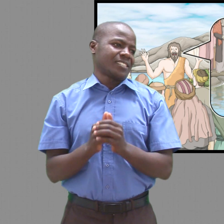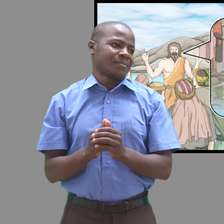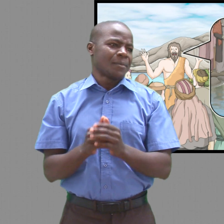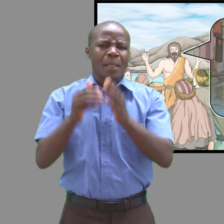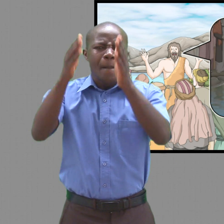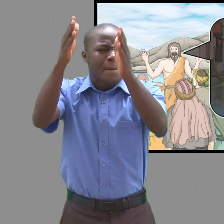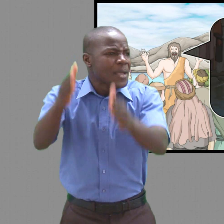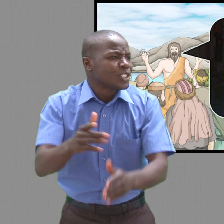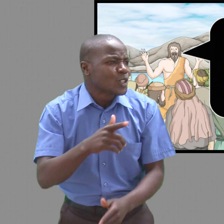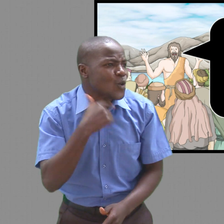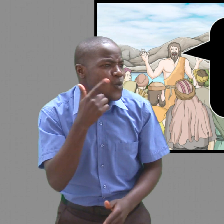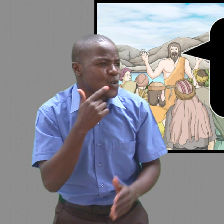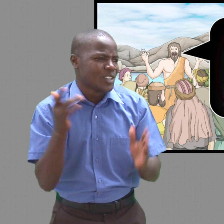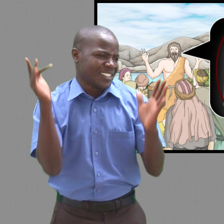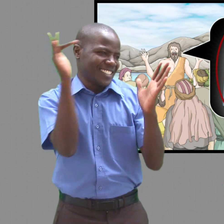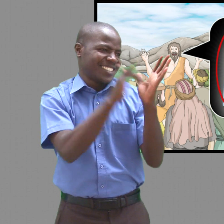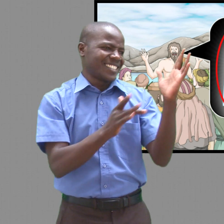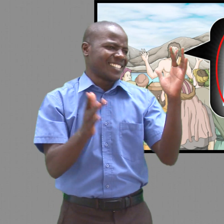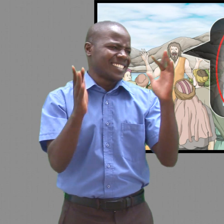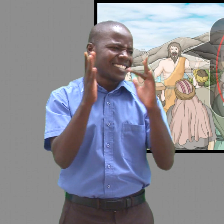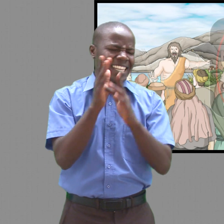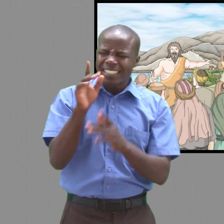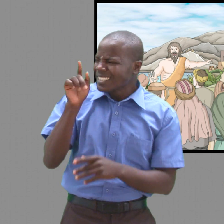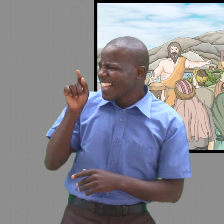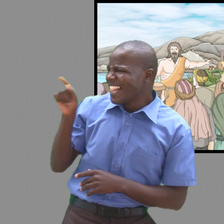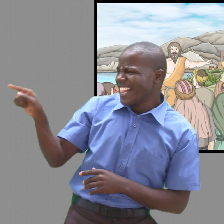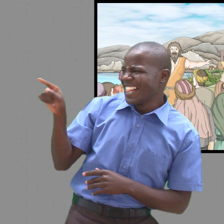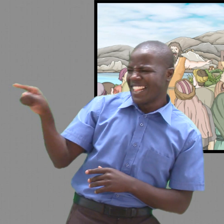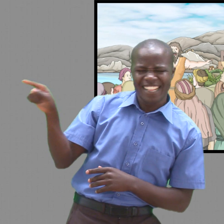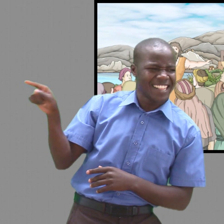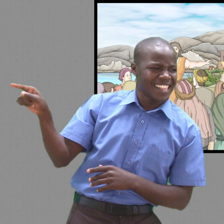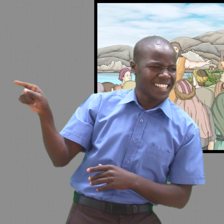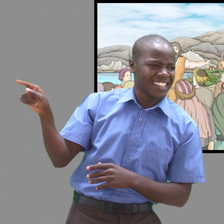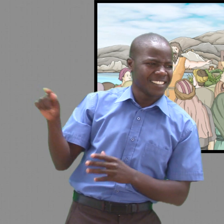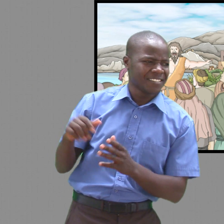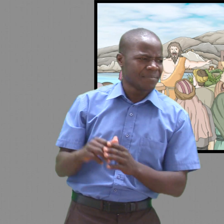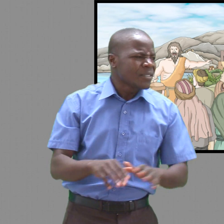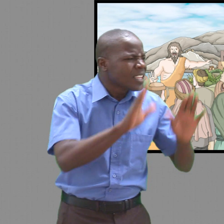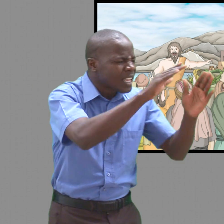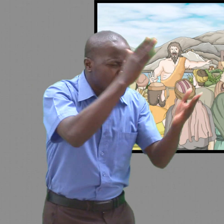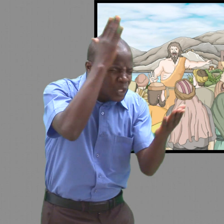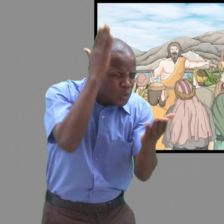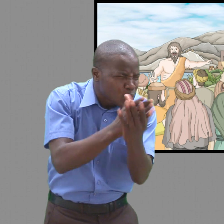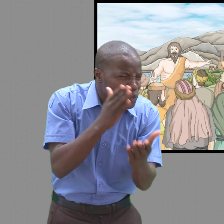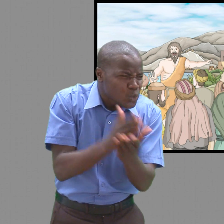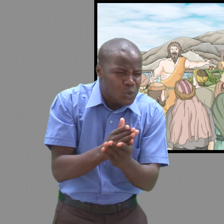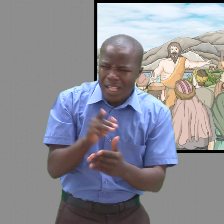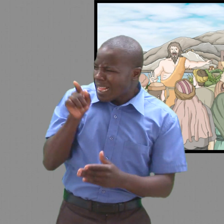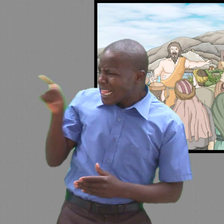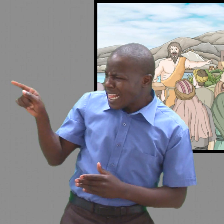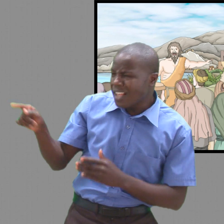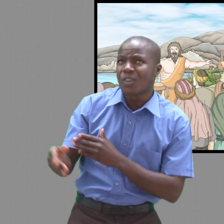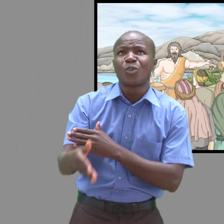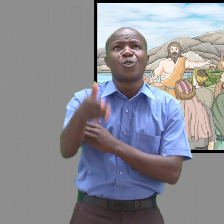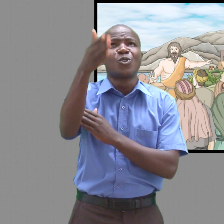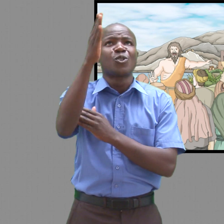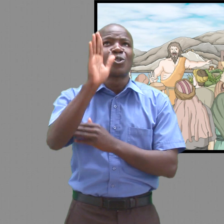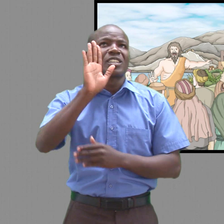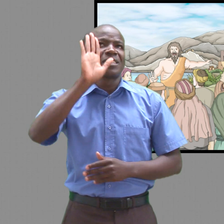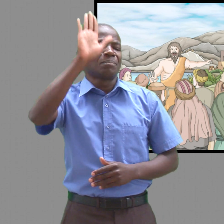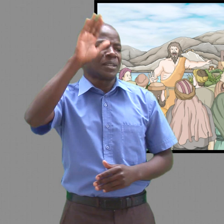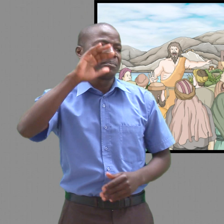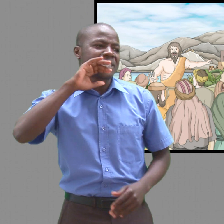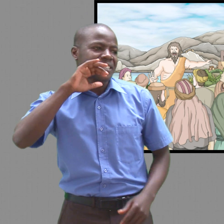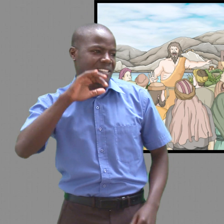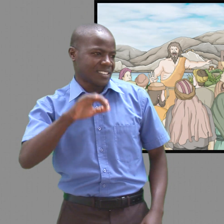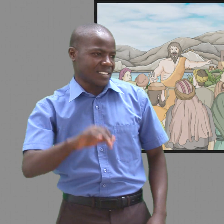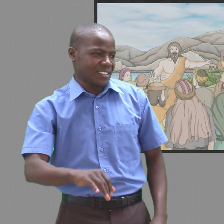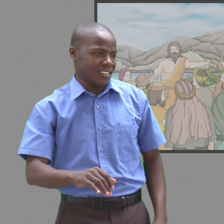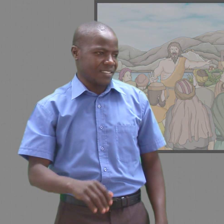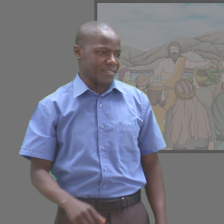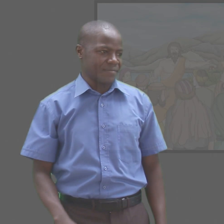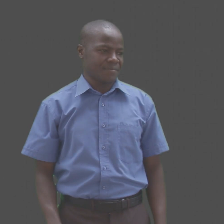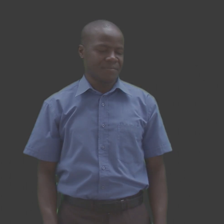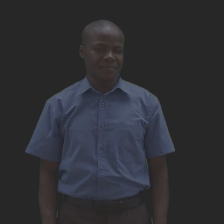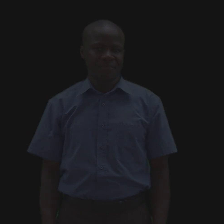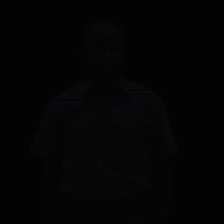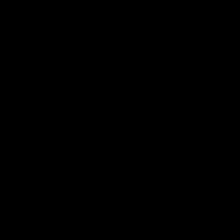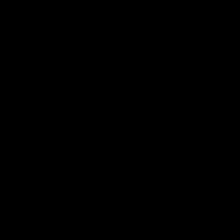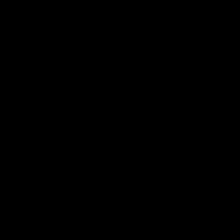I have seen and testified that this is the Son of God.”